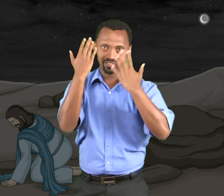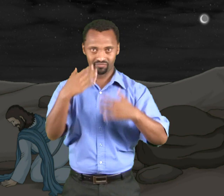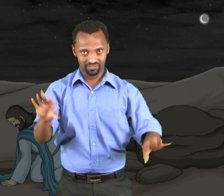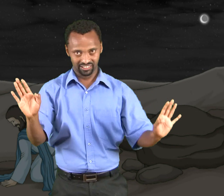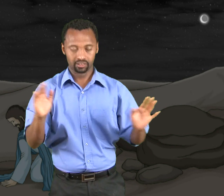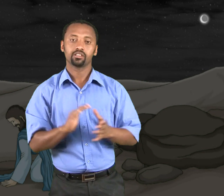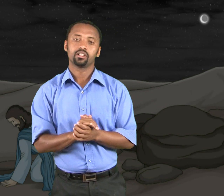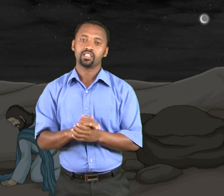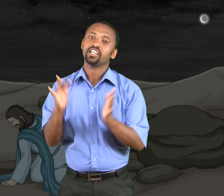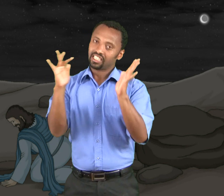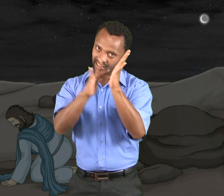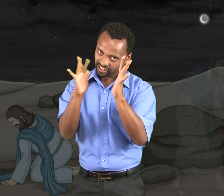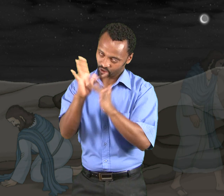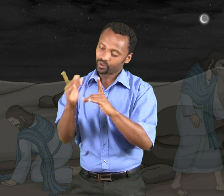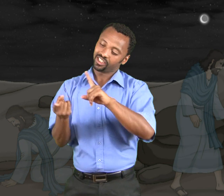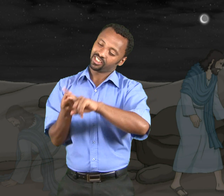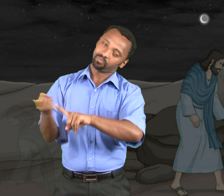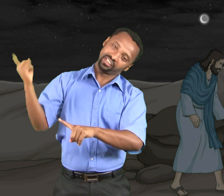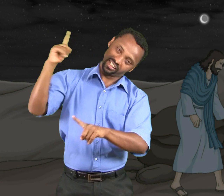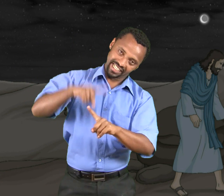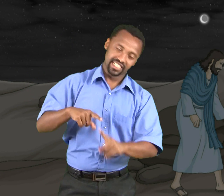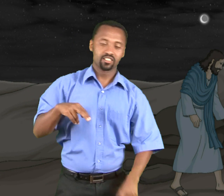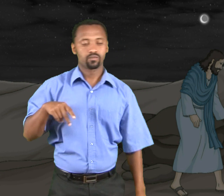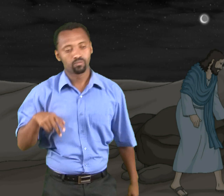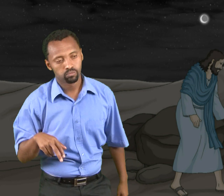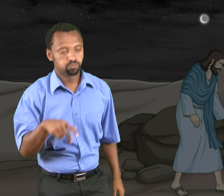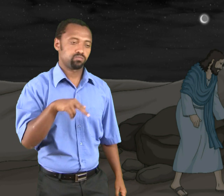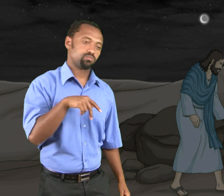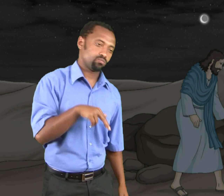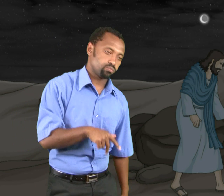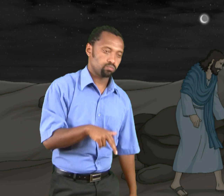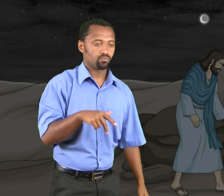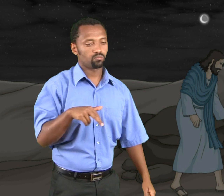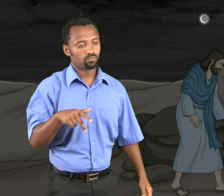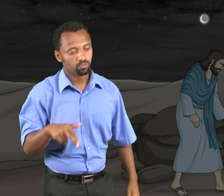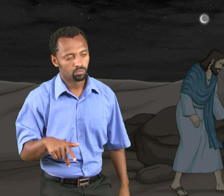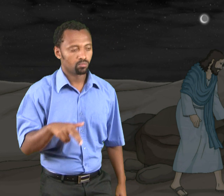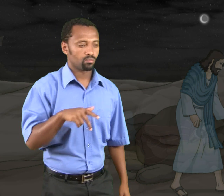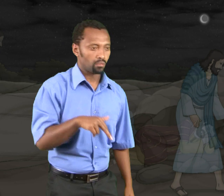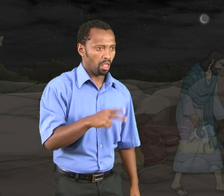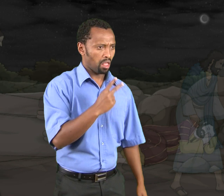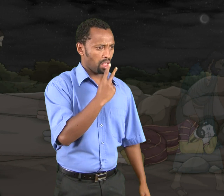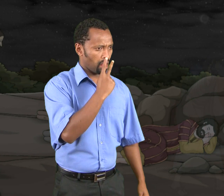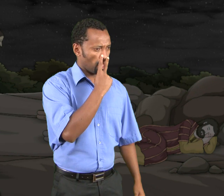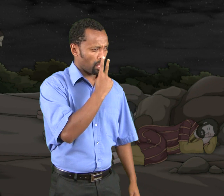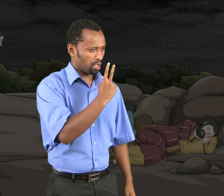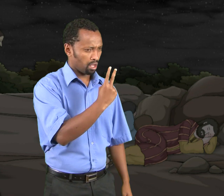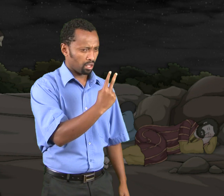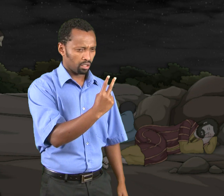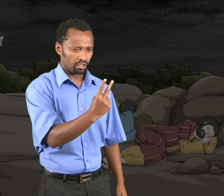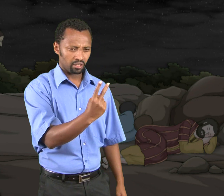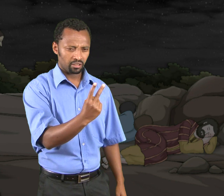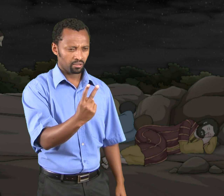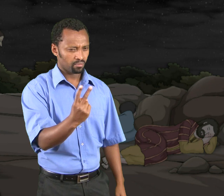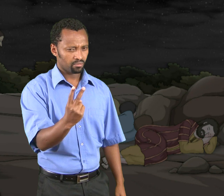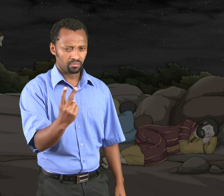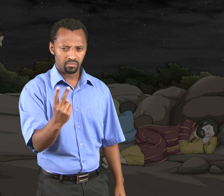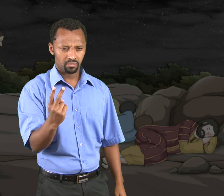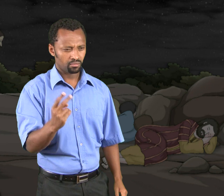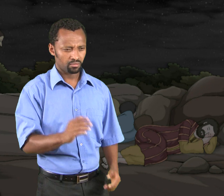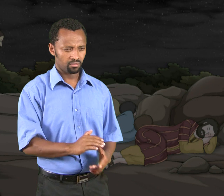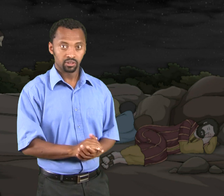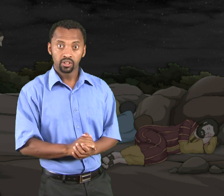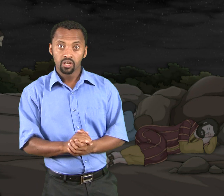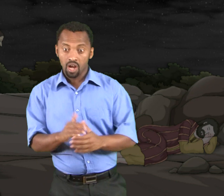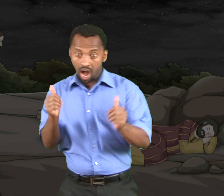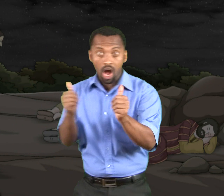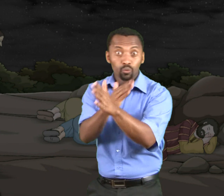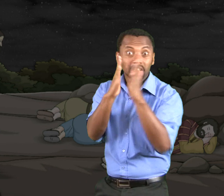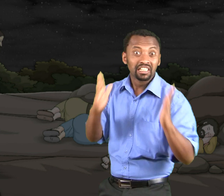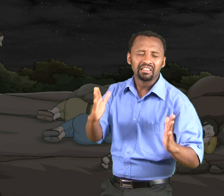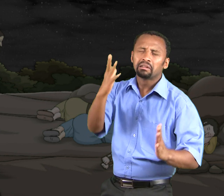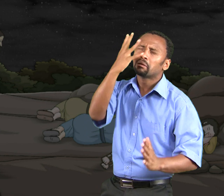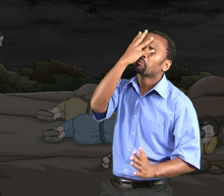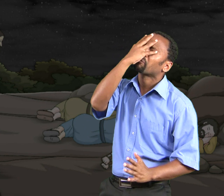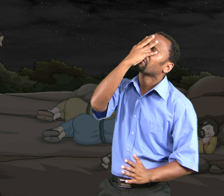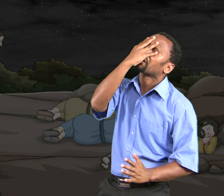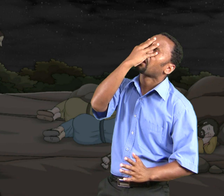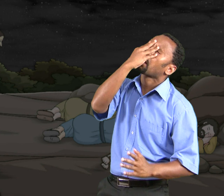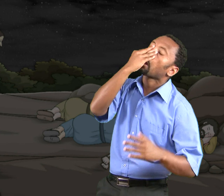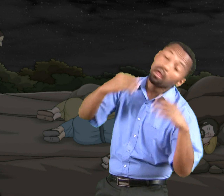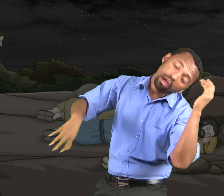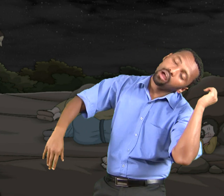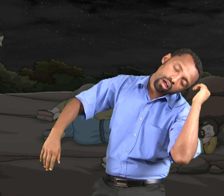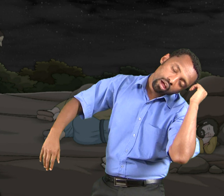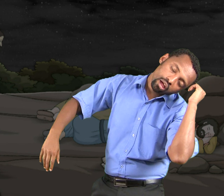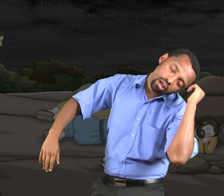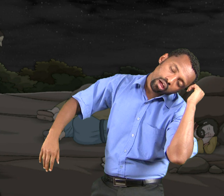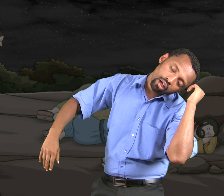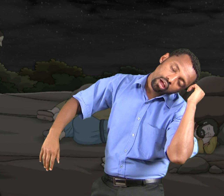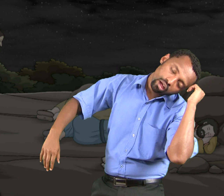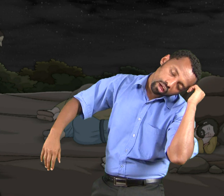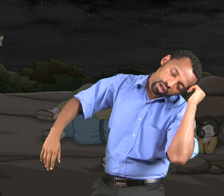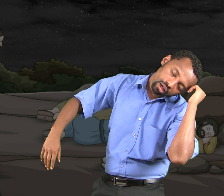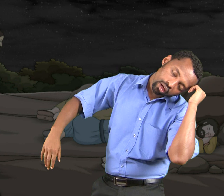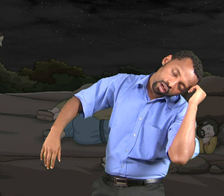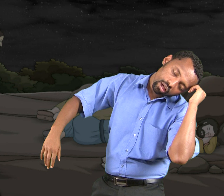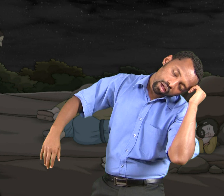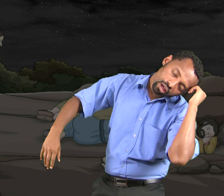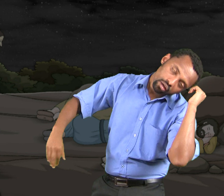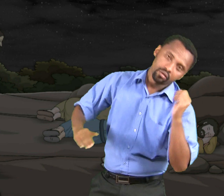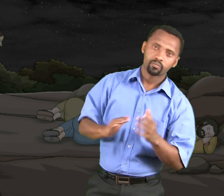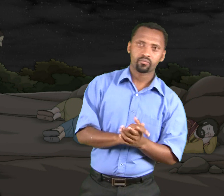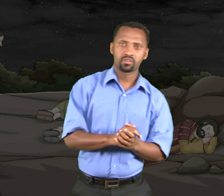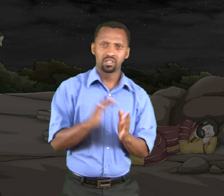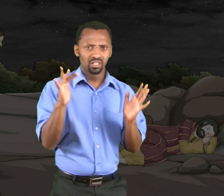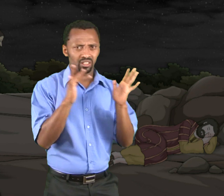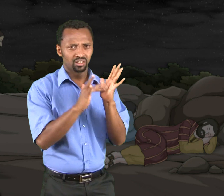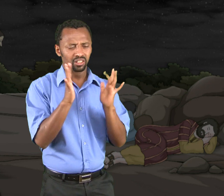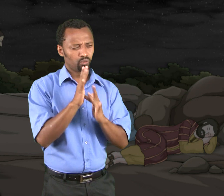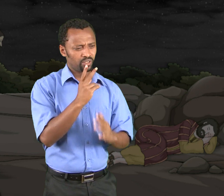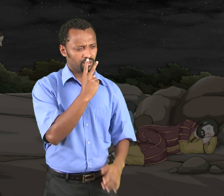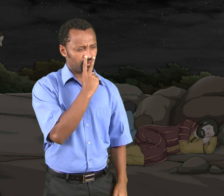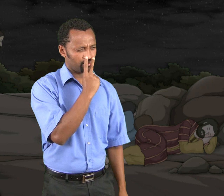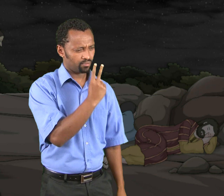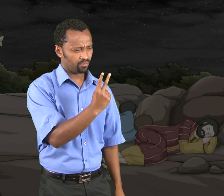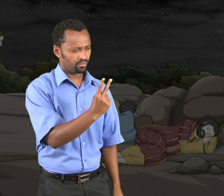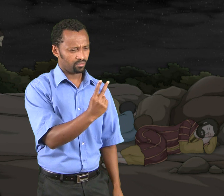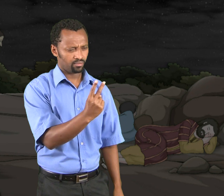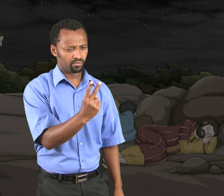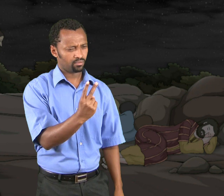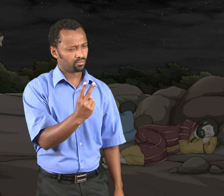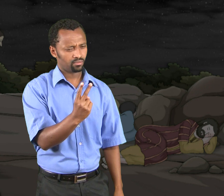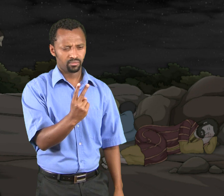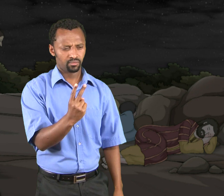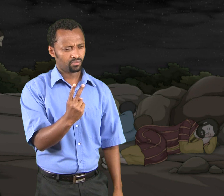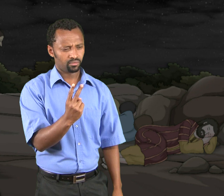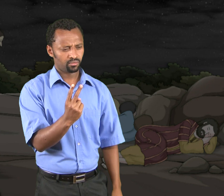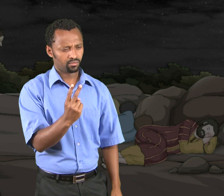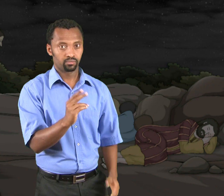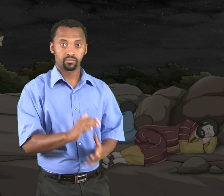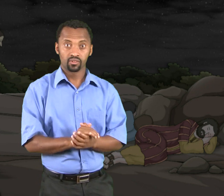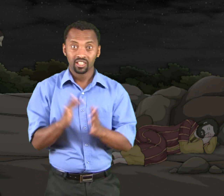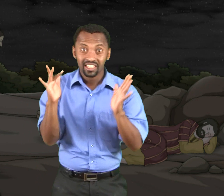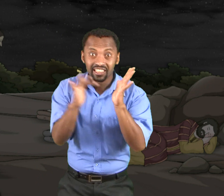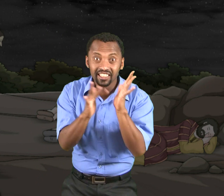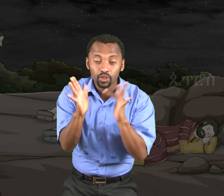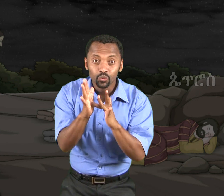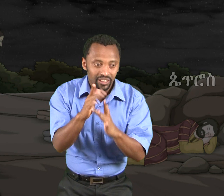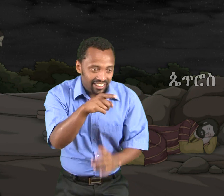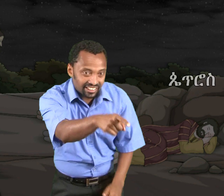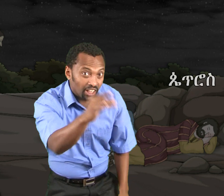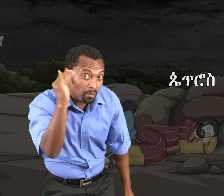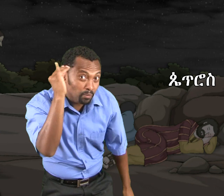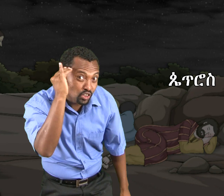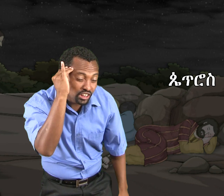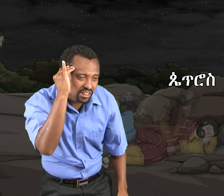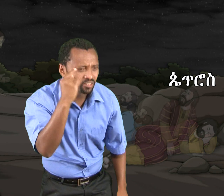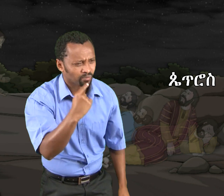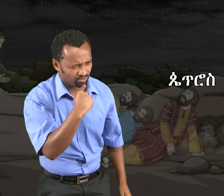Then Jesus returned to the disciples and found them sleeping. “Were you not able to keep watch with Me for one hour?”